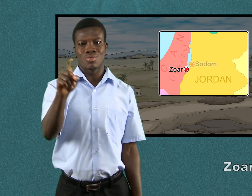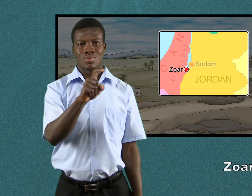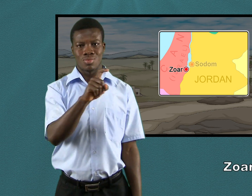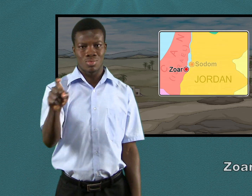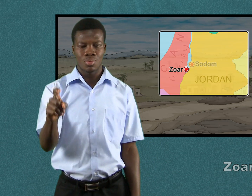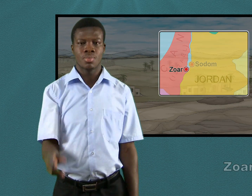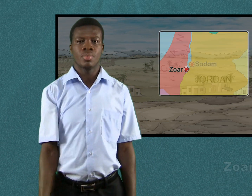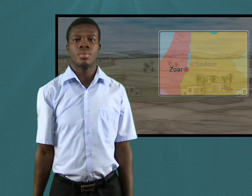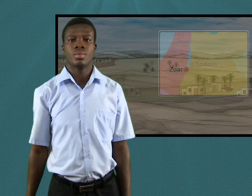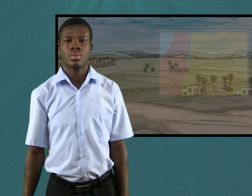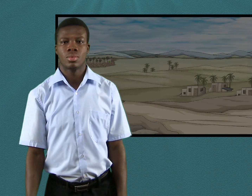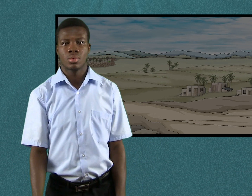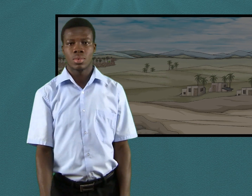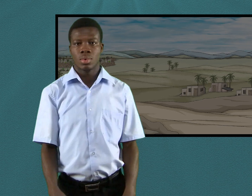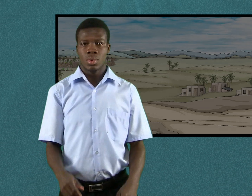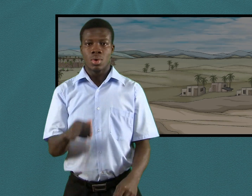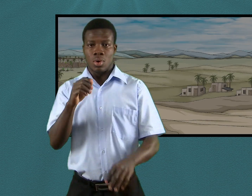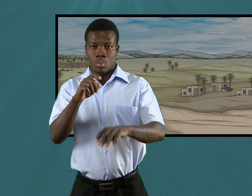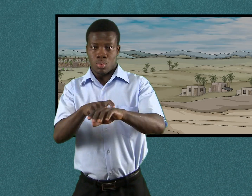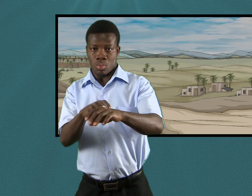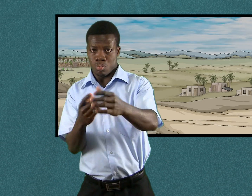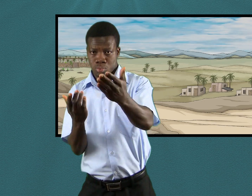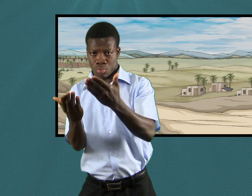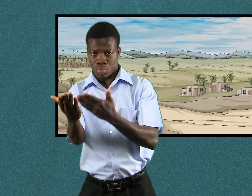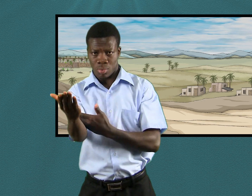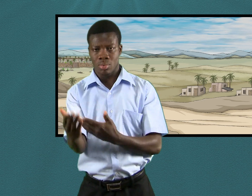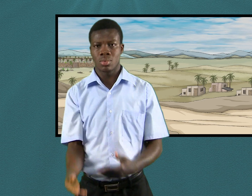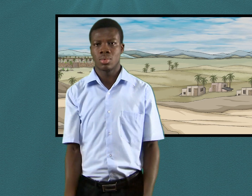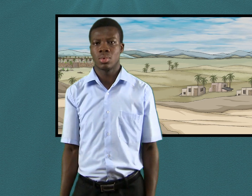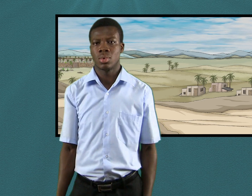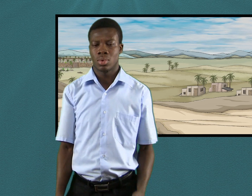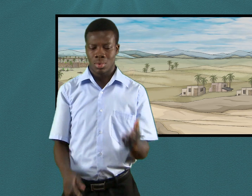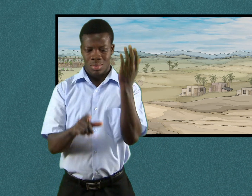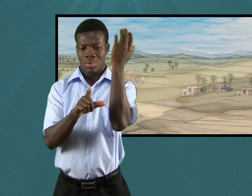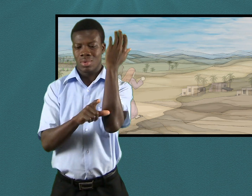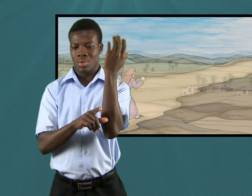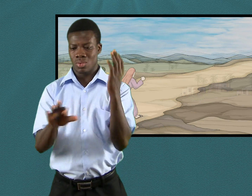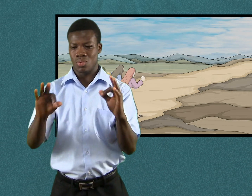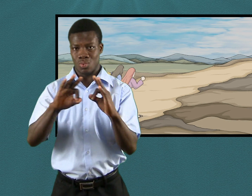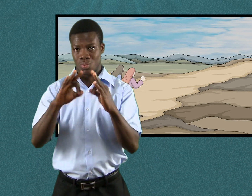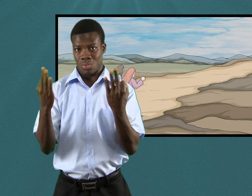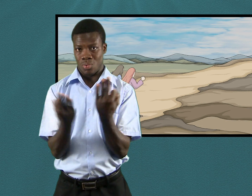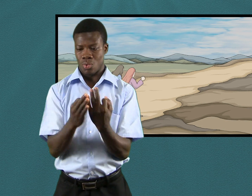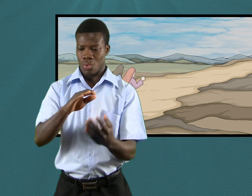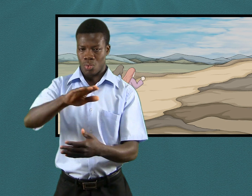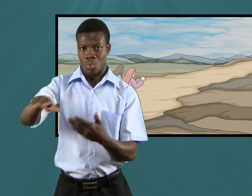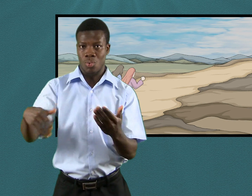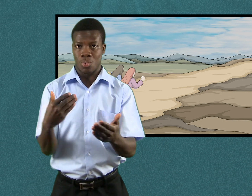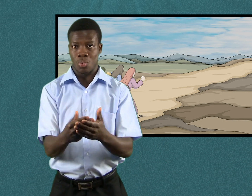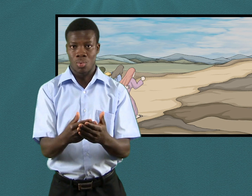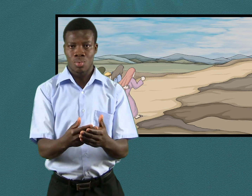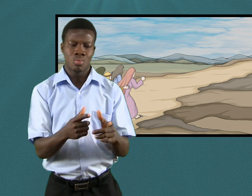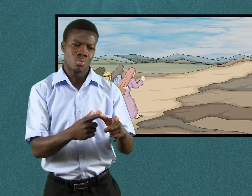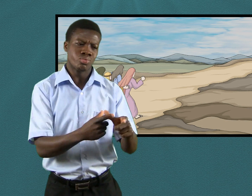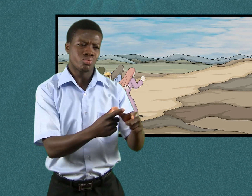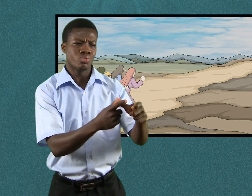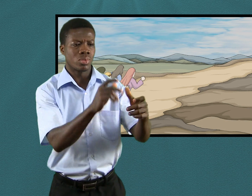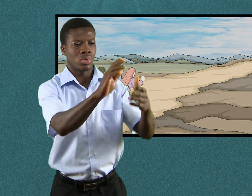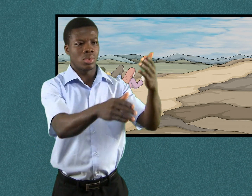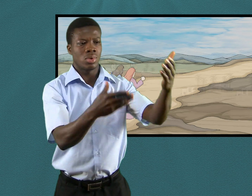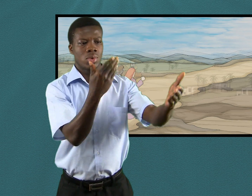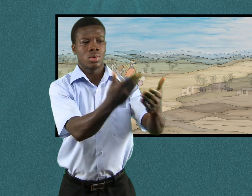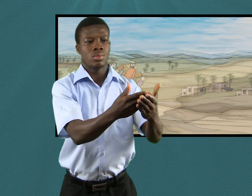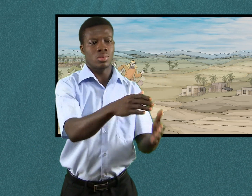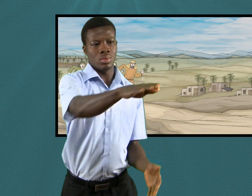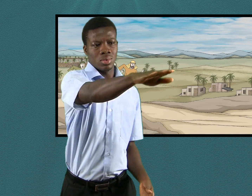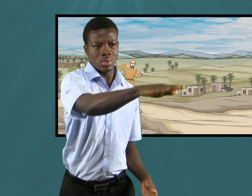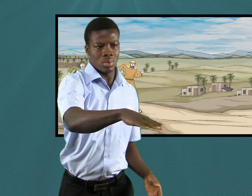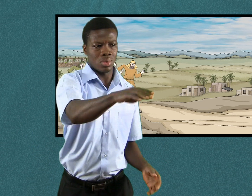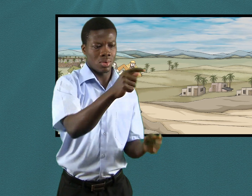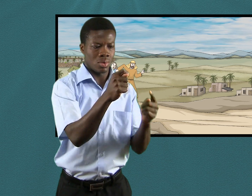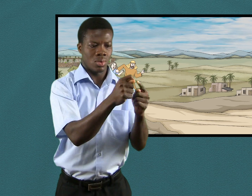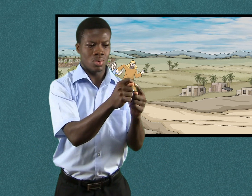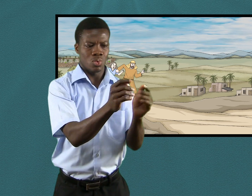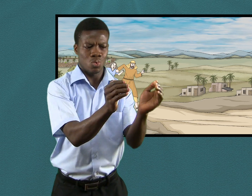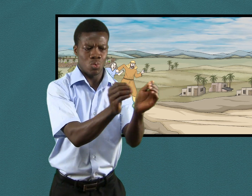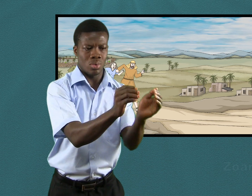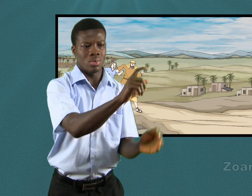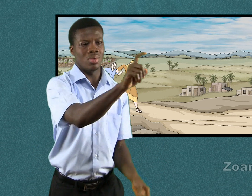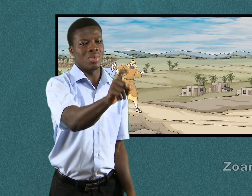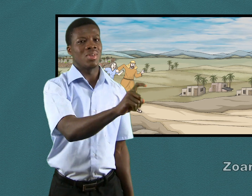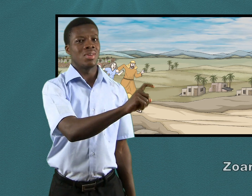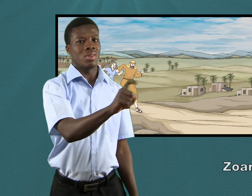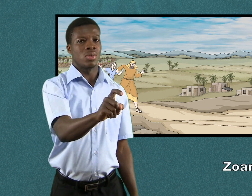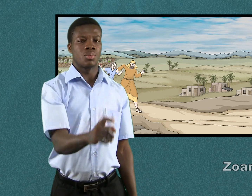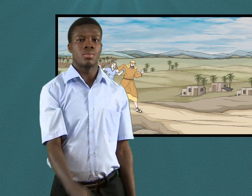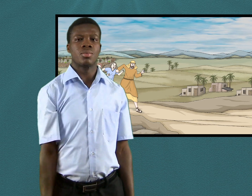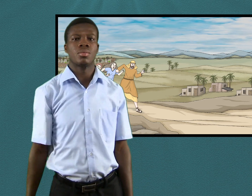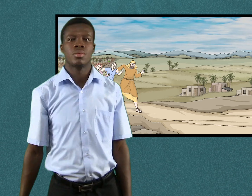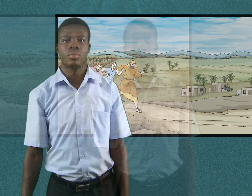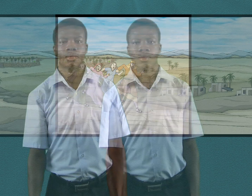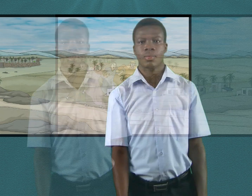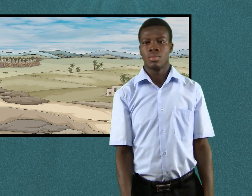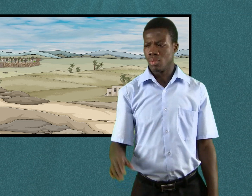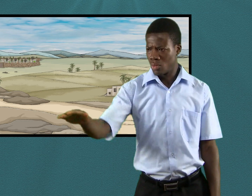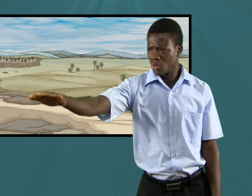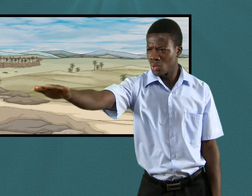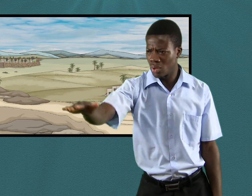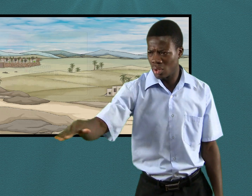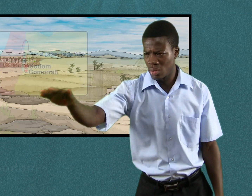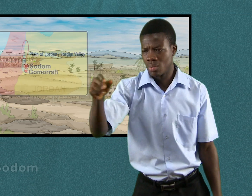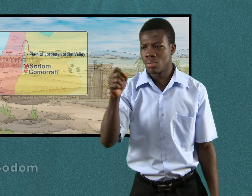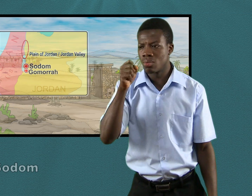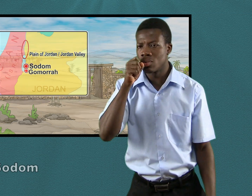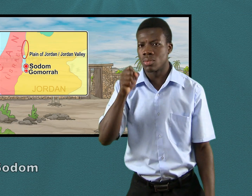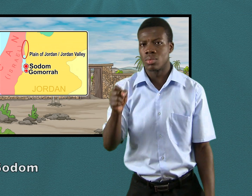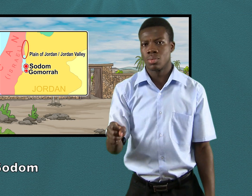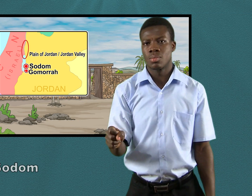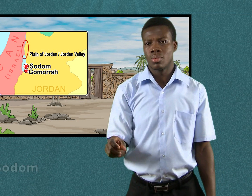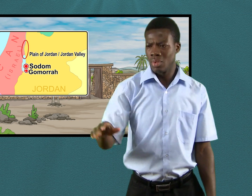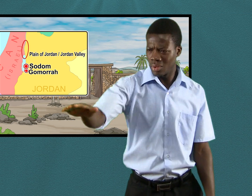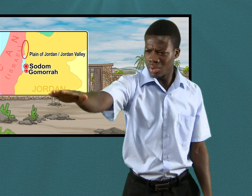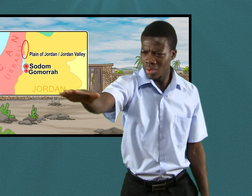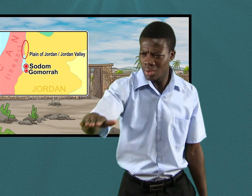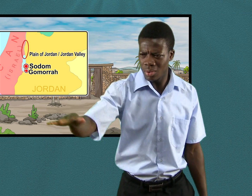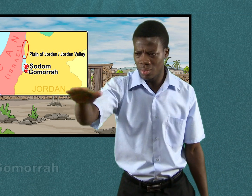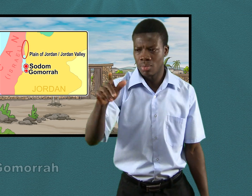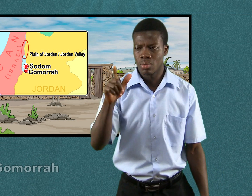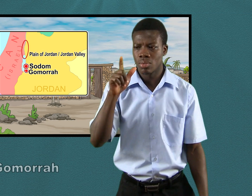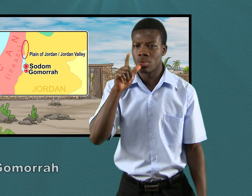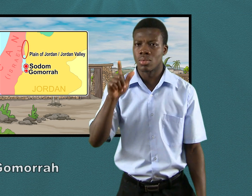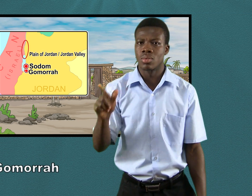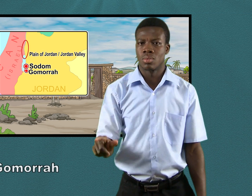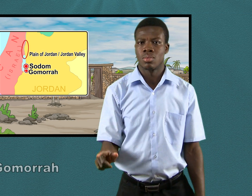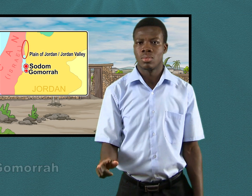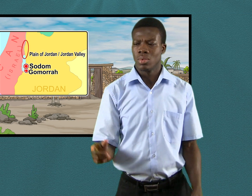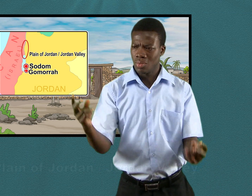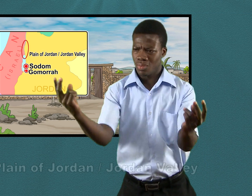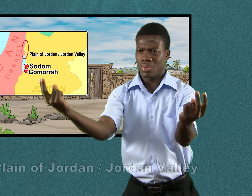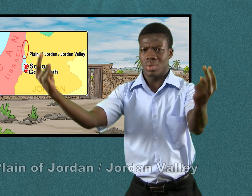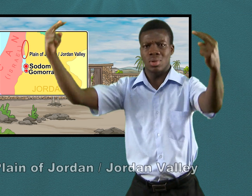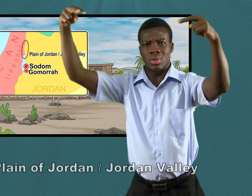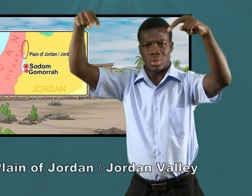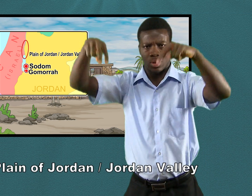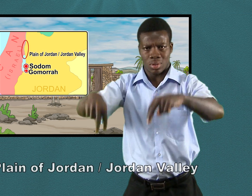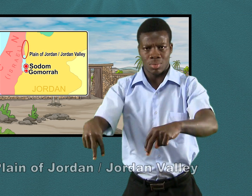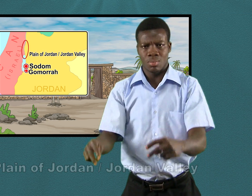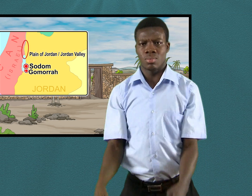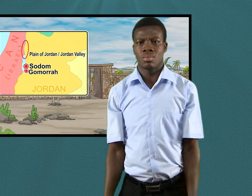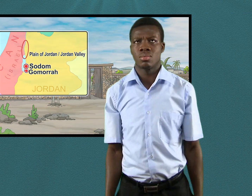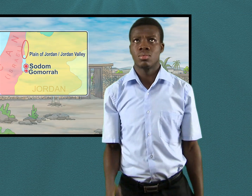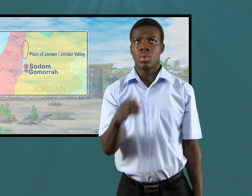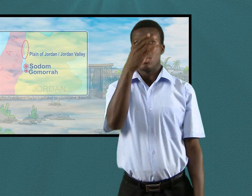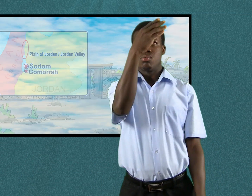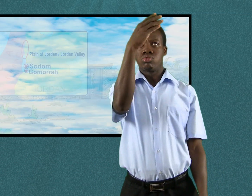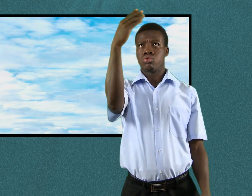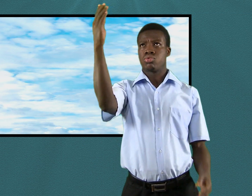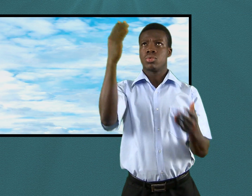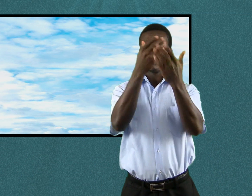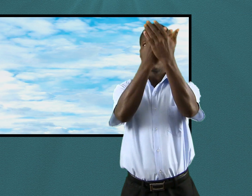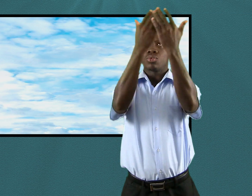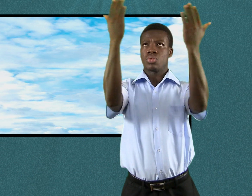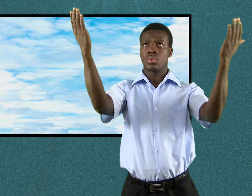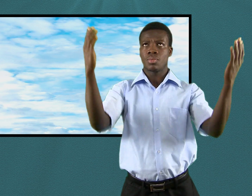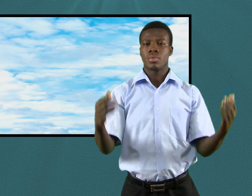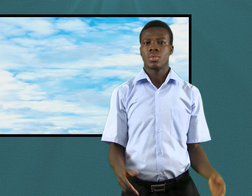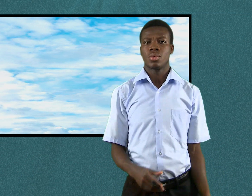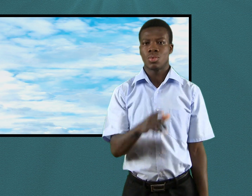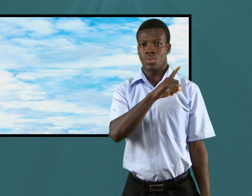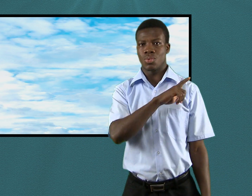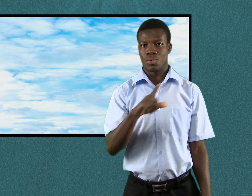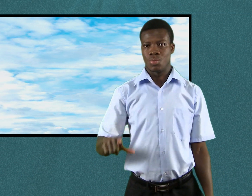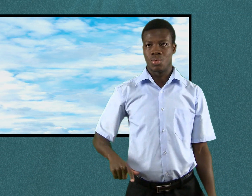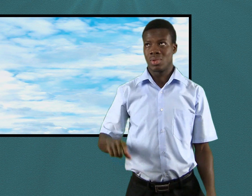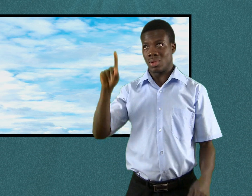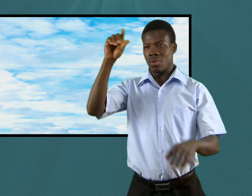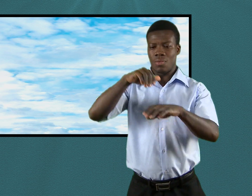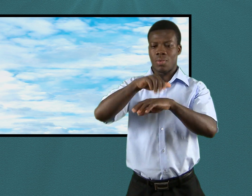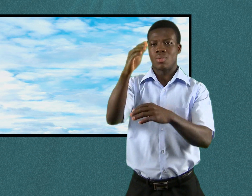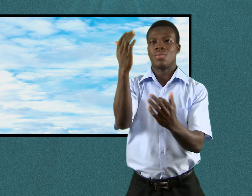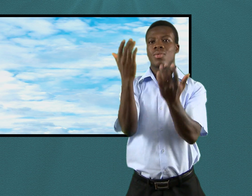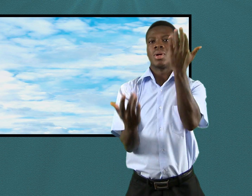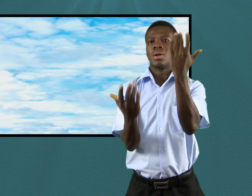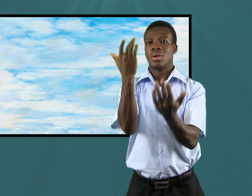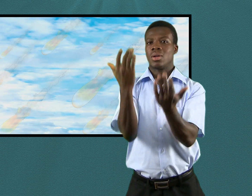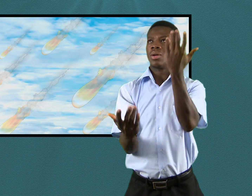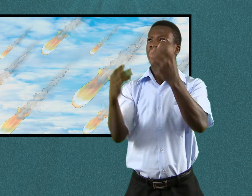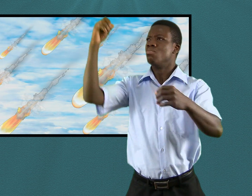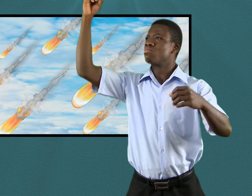And by the time the sun had risen over the land, Lot had reached Zoar. Then the LORD rained down sulfur and fire on Sodom and Gomorrah—from the LORD out of the heavens.